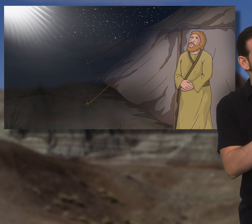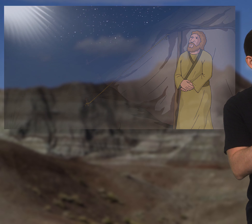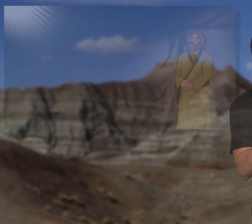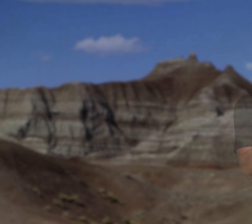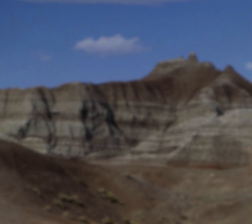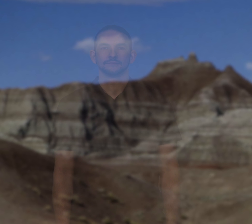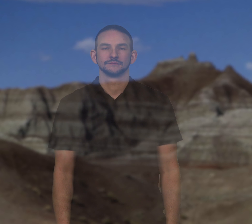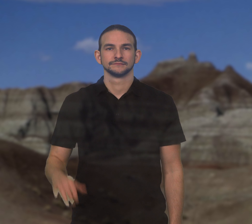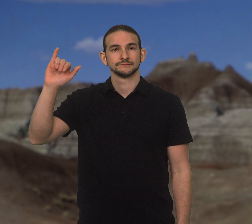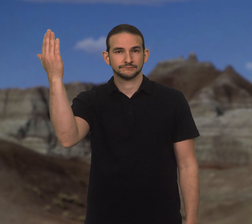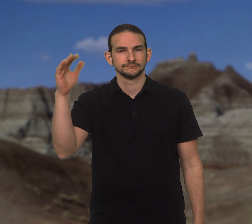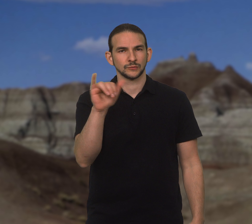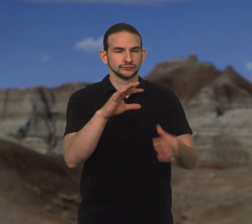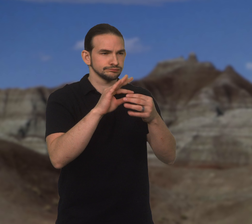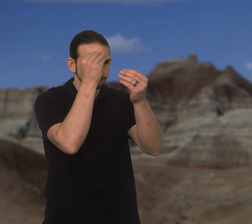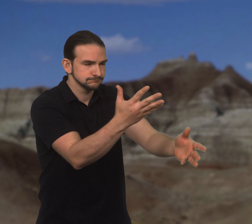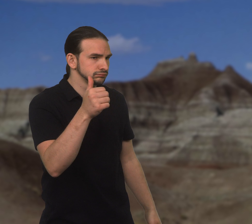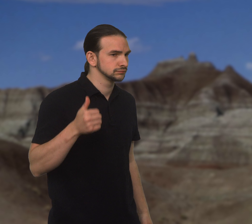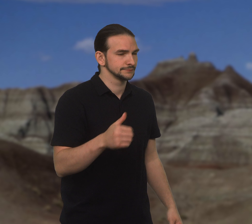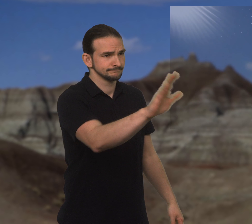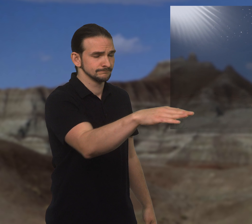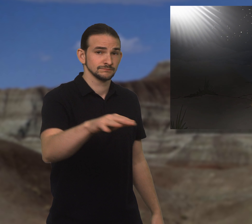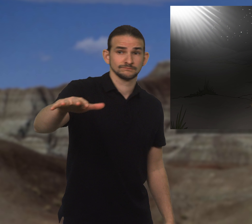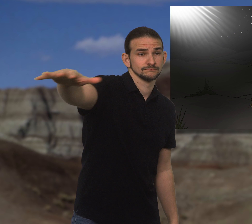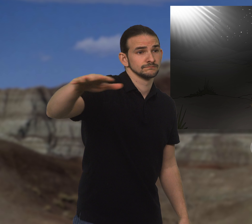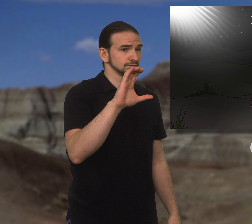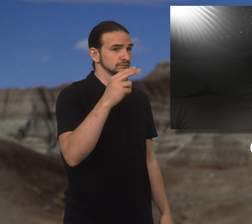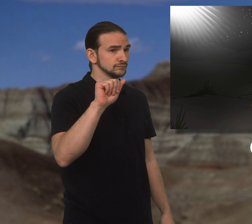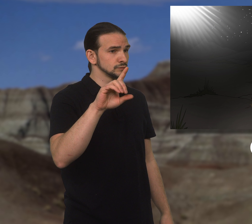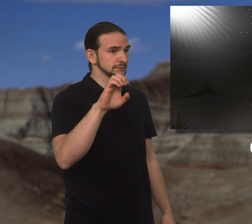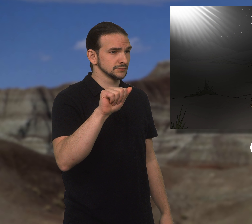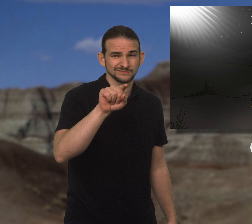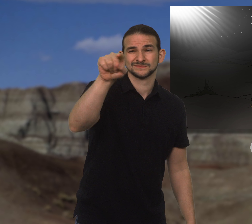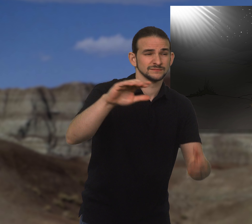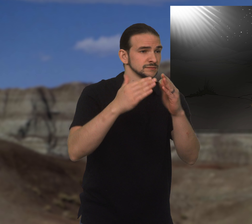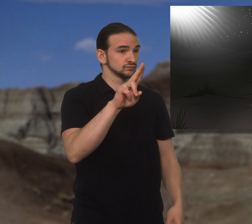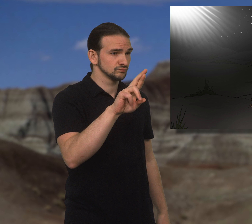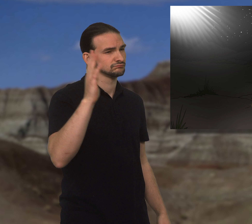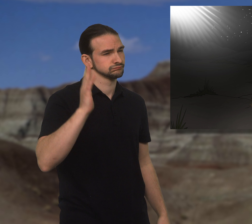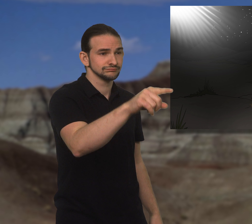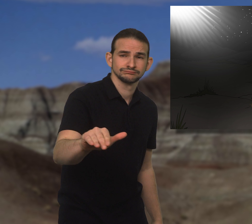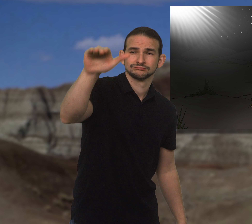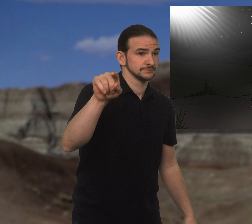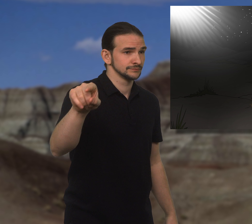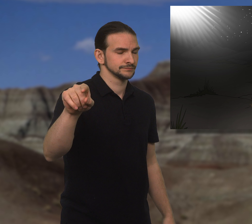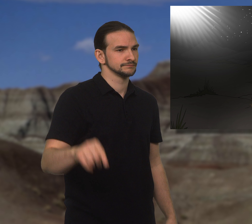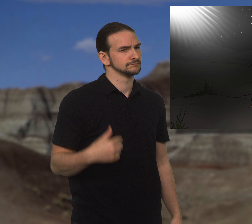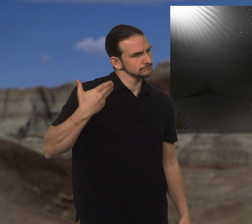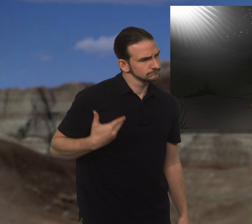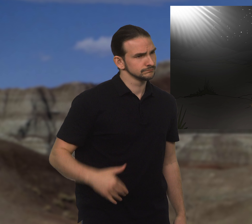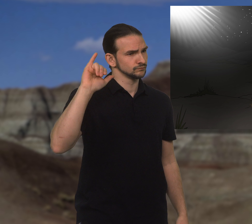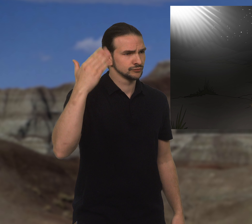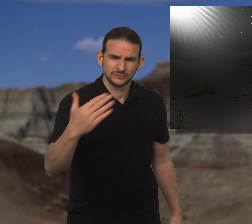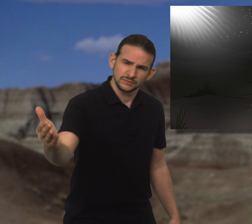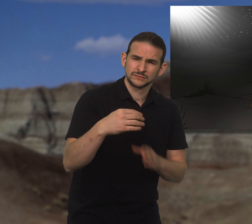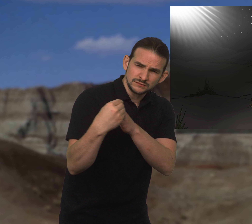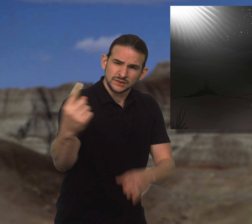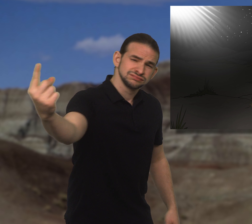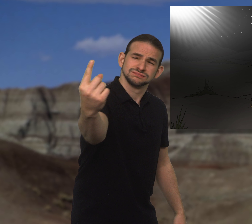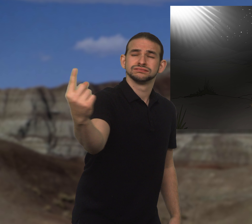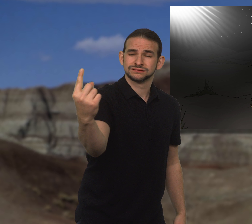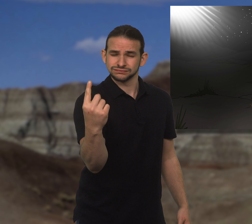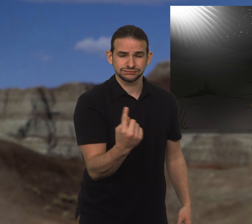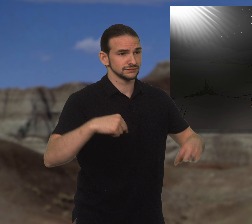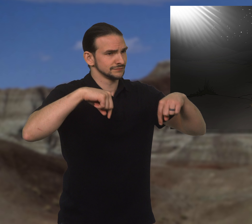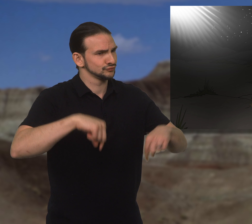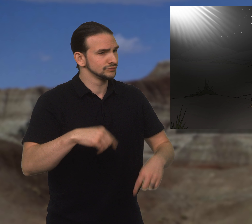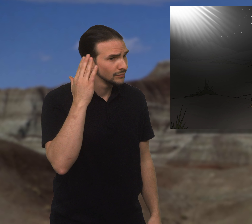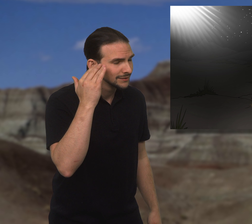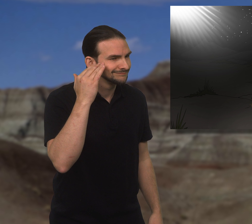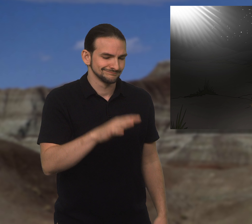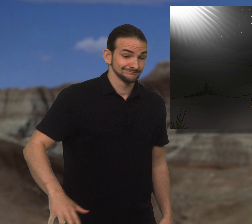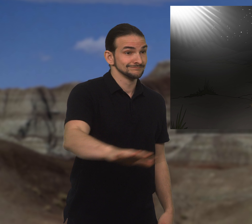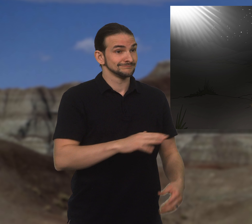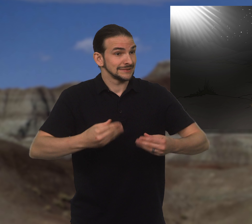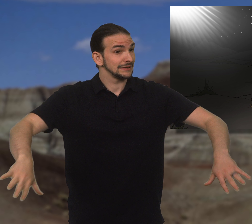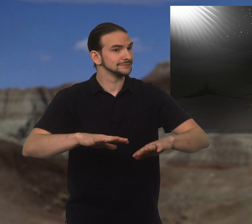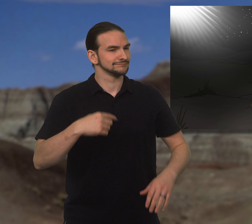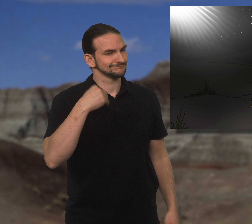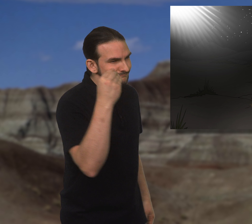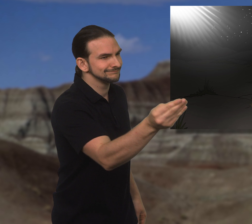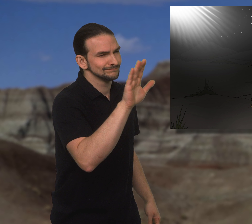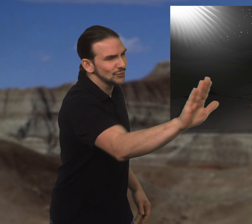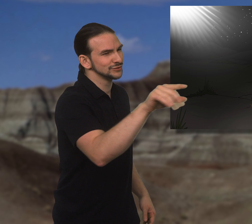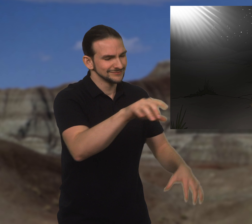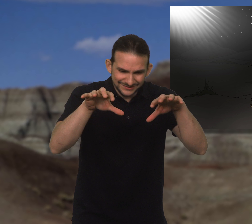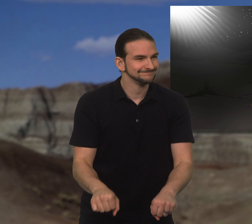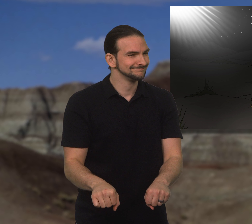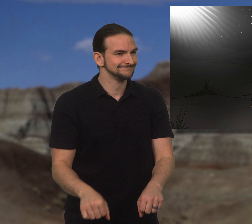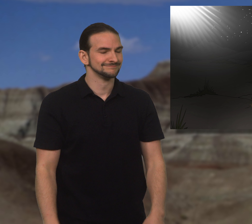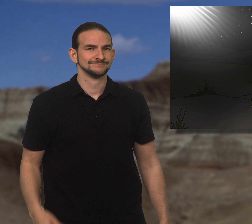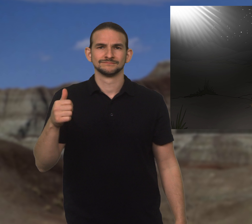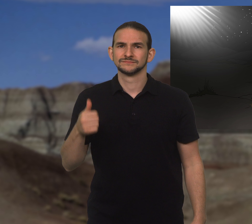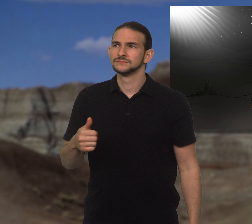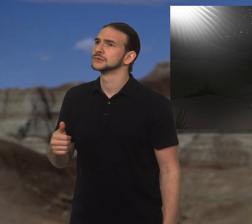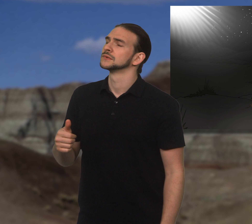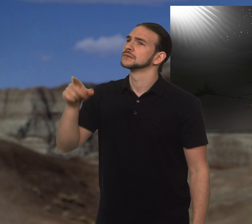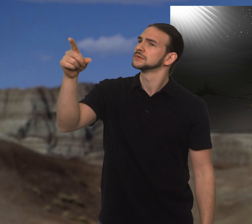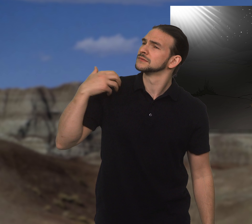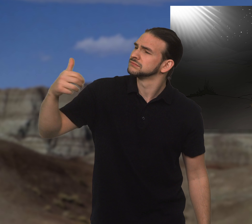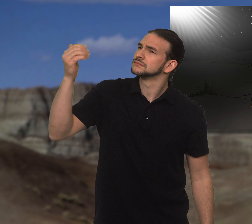The LORD also told him, “I am the LORD, who brought you out of Ur of the Chaldeans to give you this land to possess.”